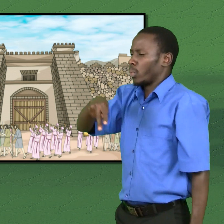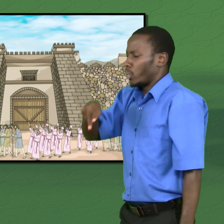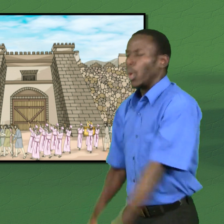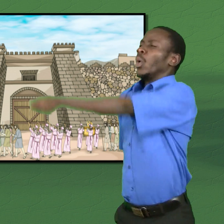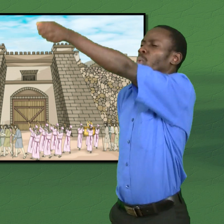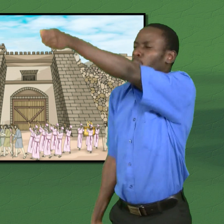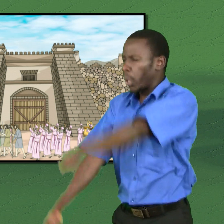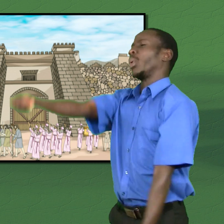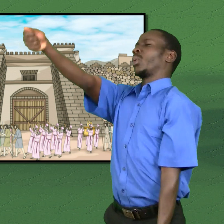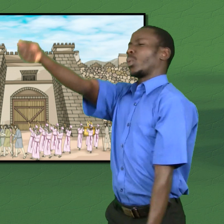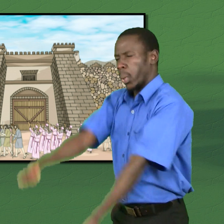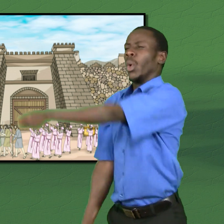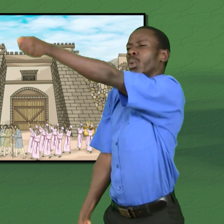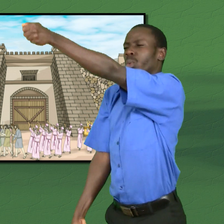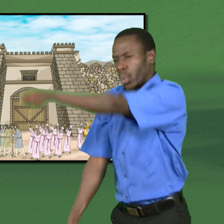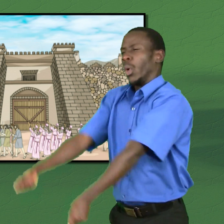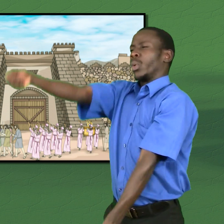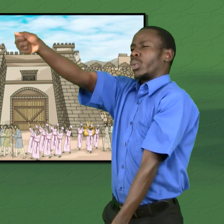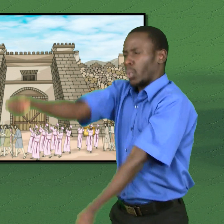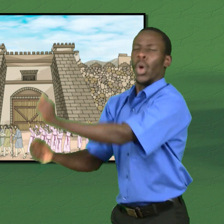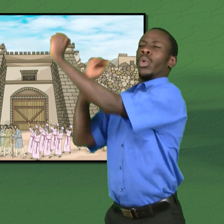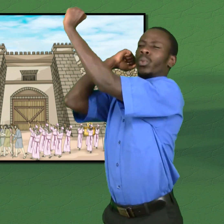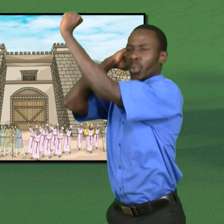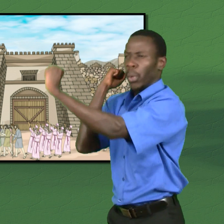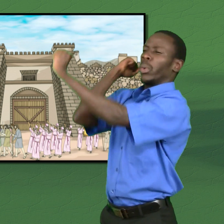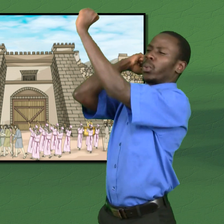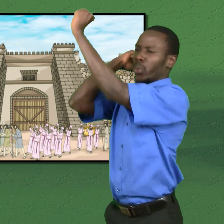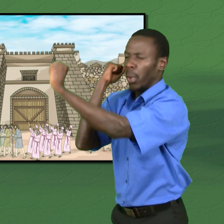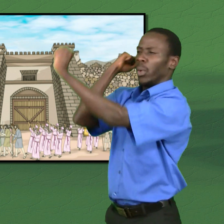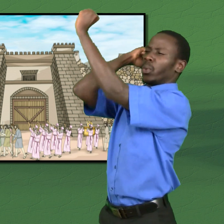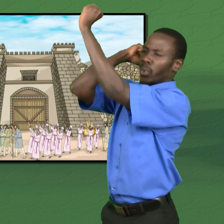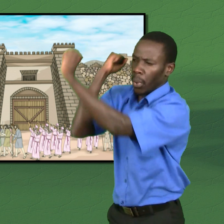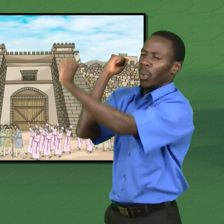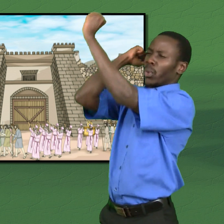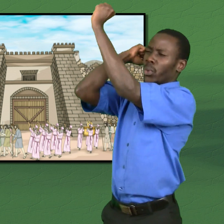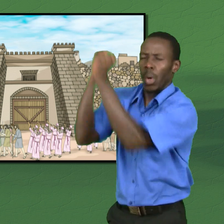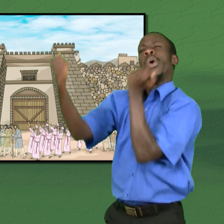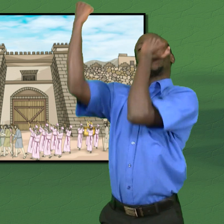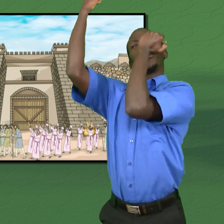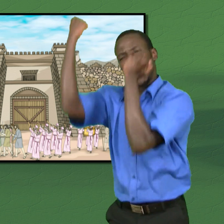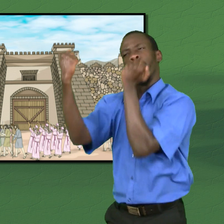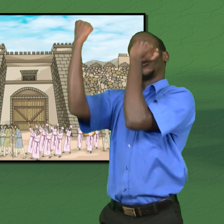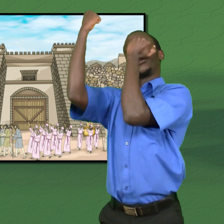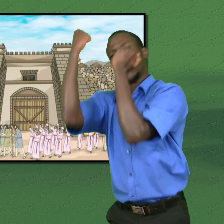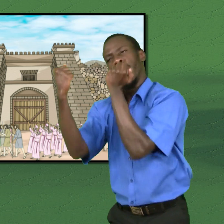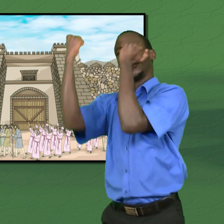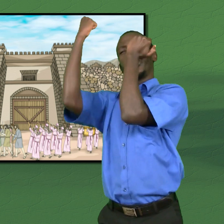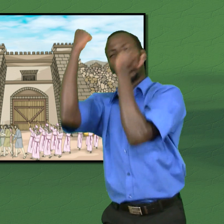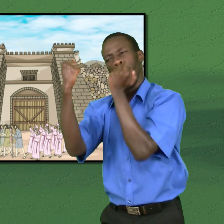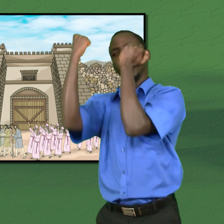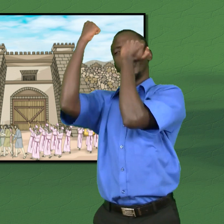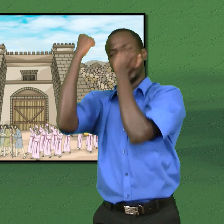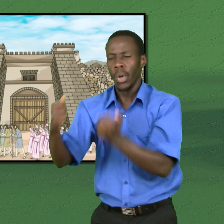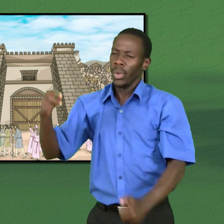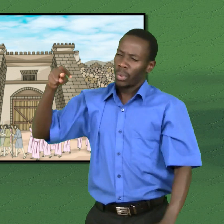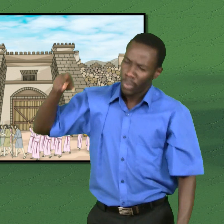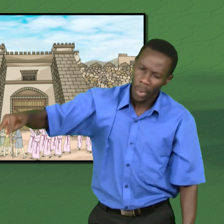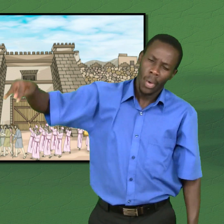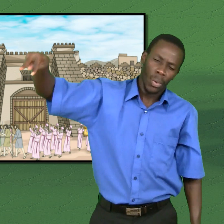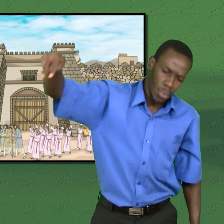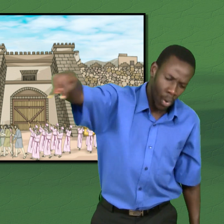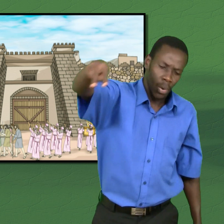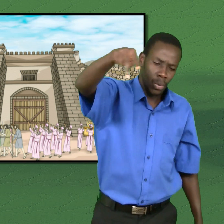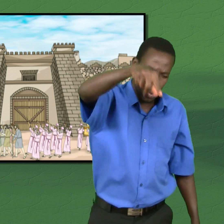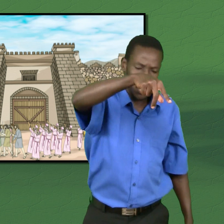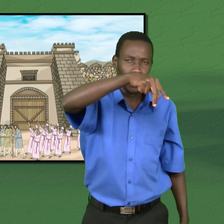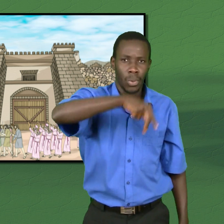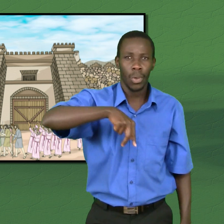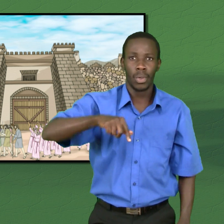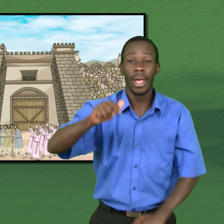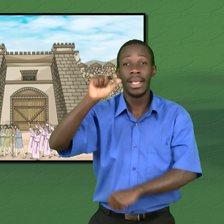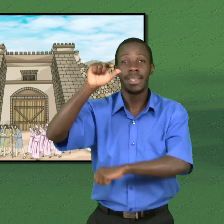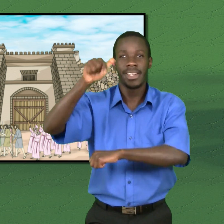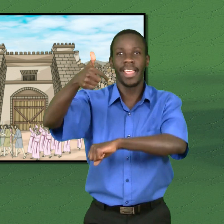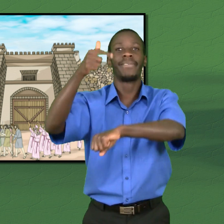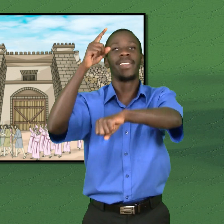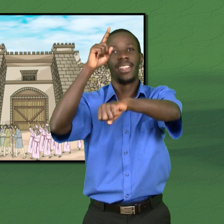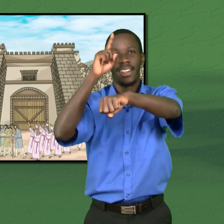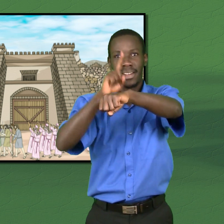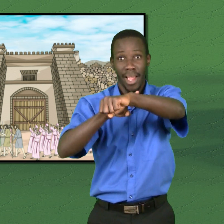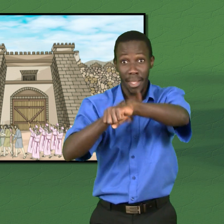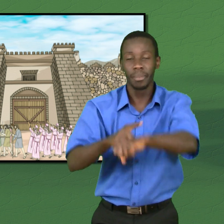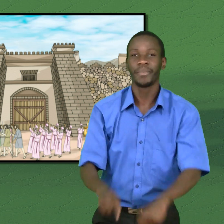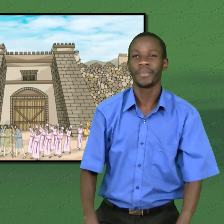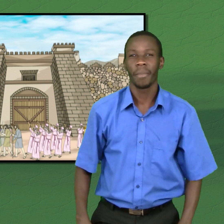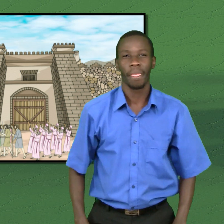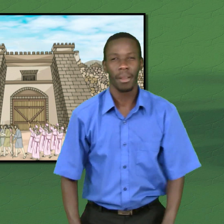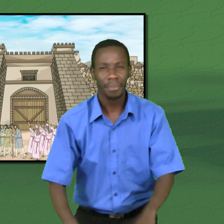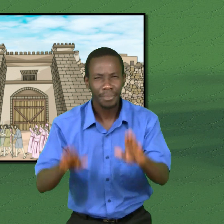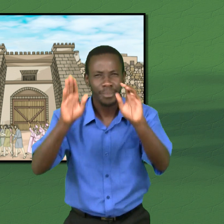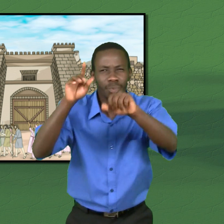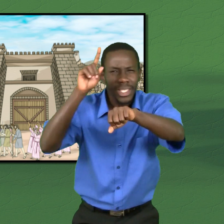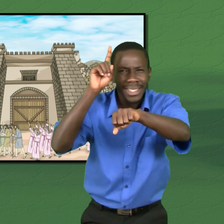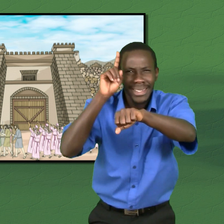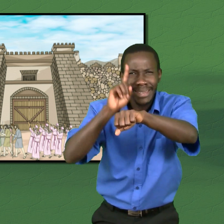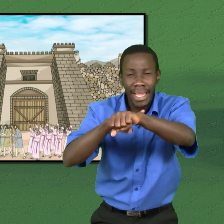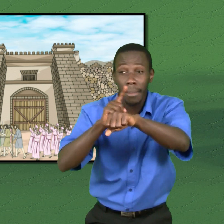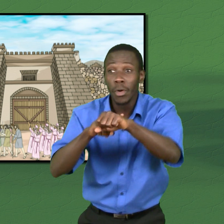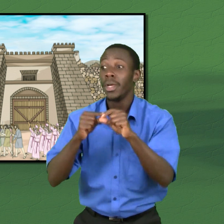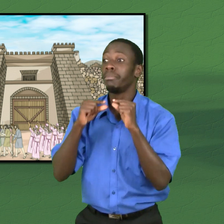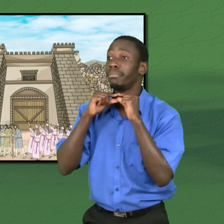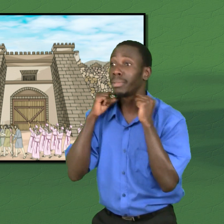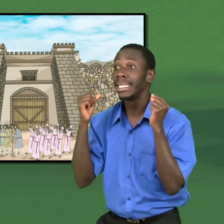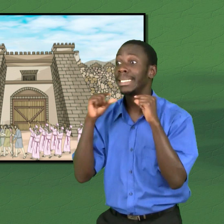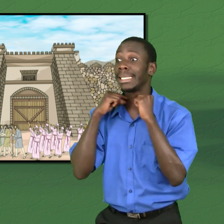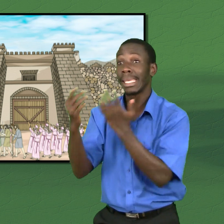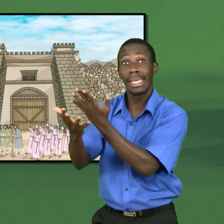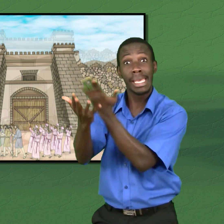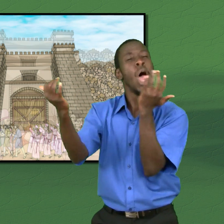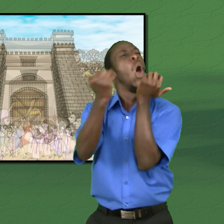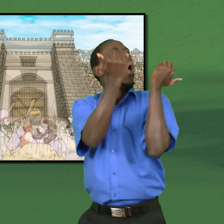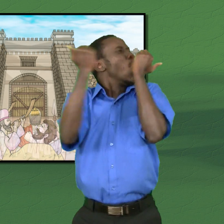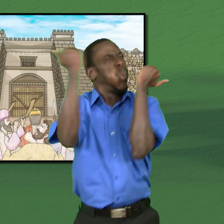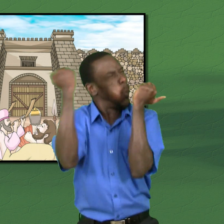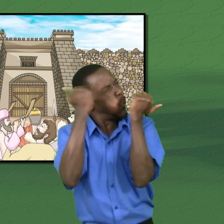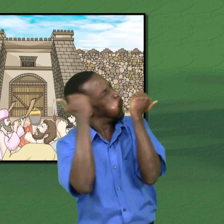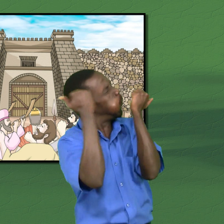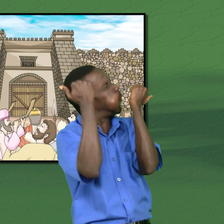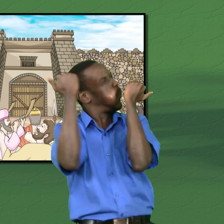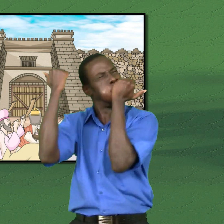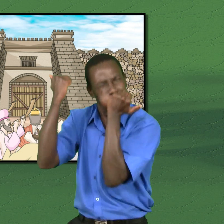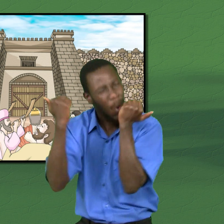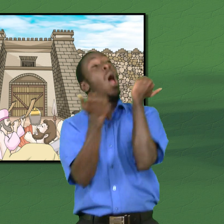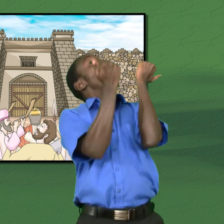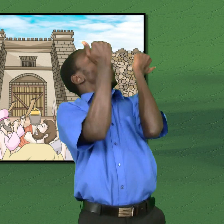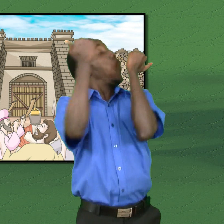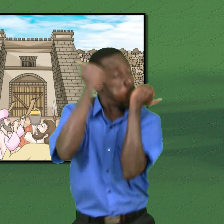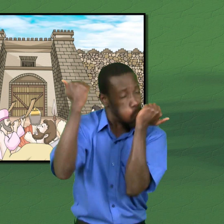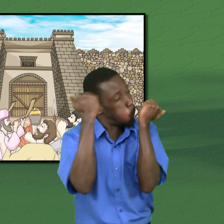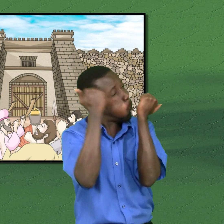That was the only day they circled the city seven times.